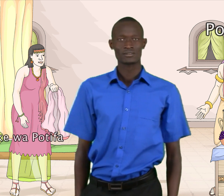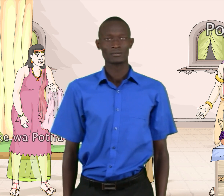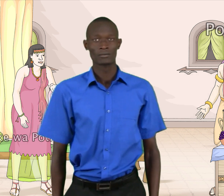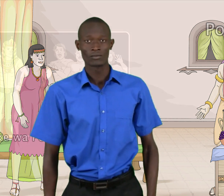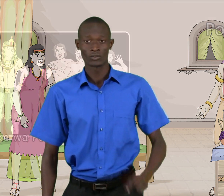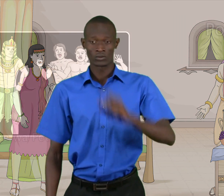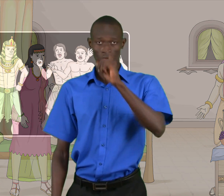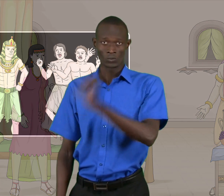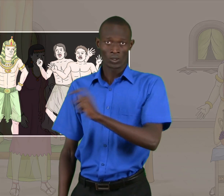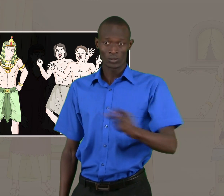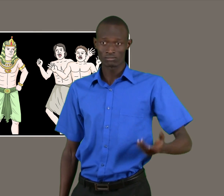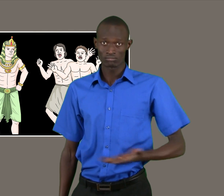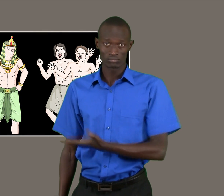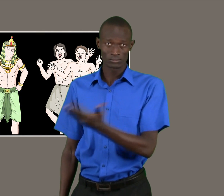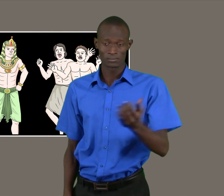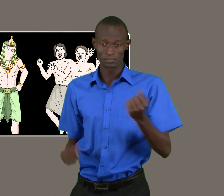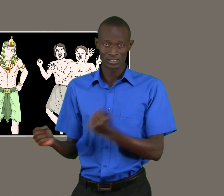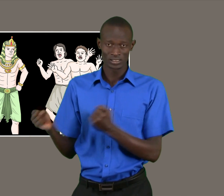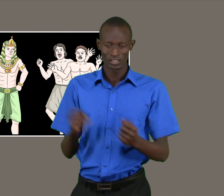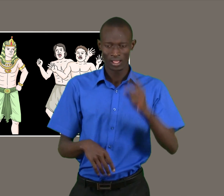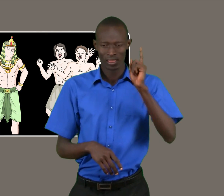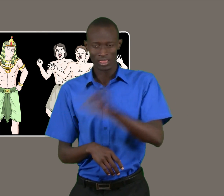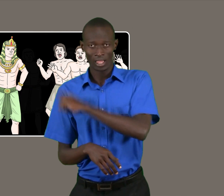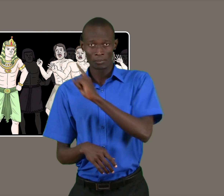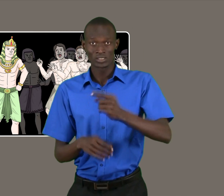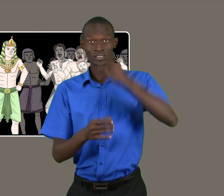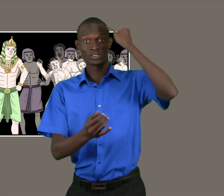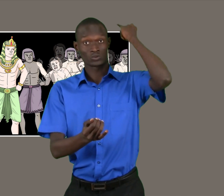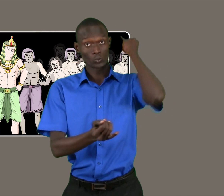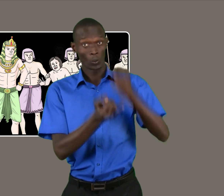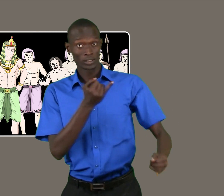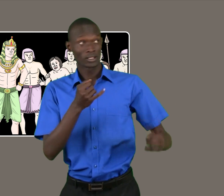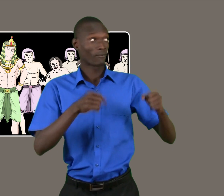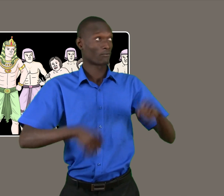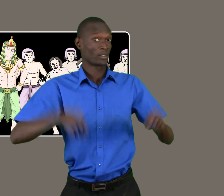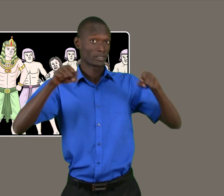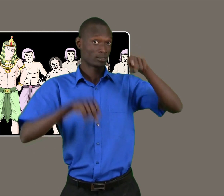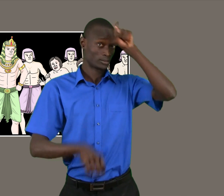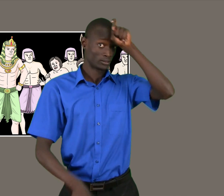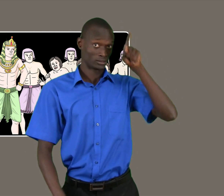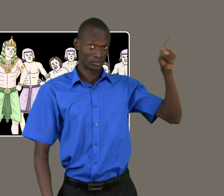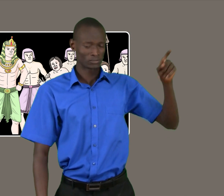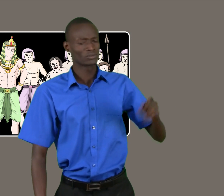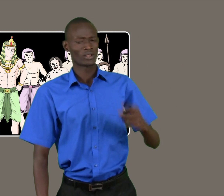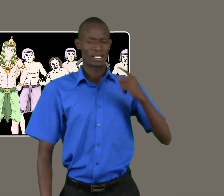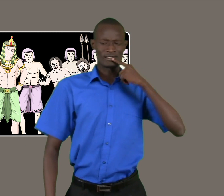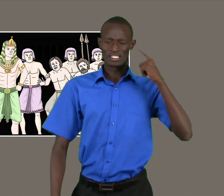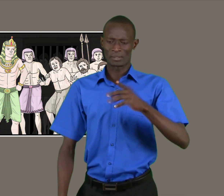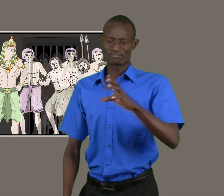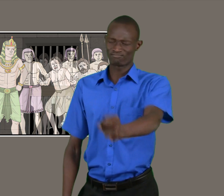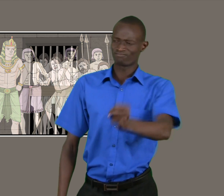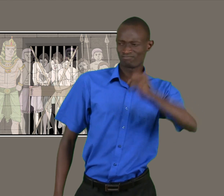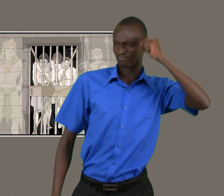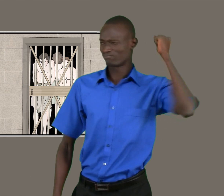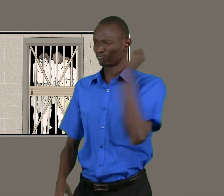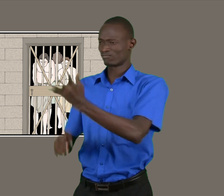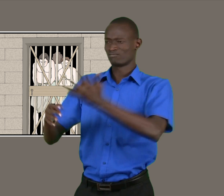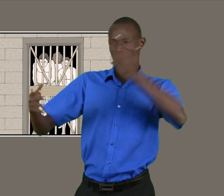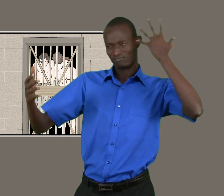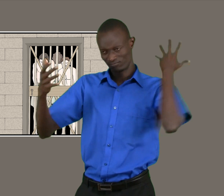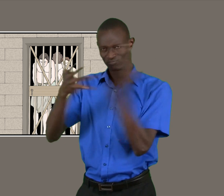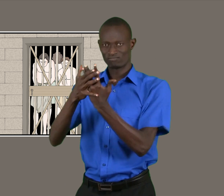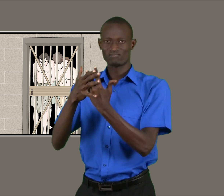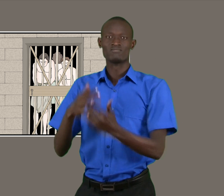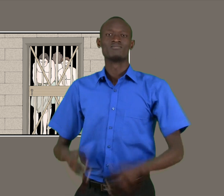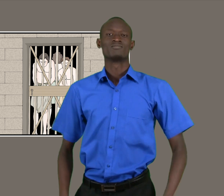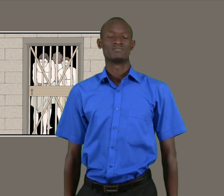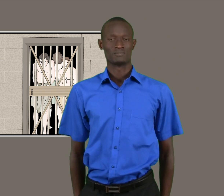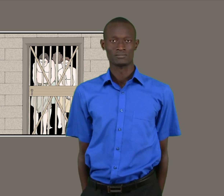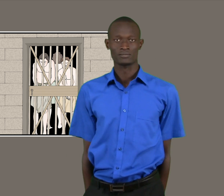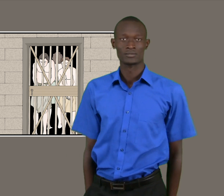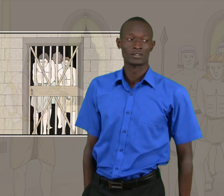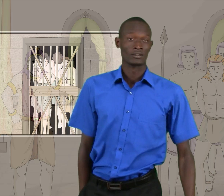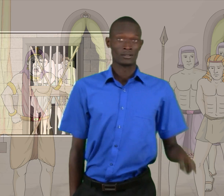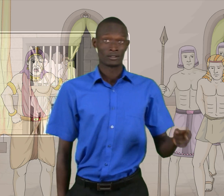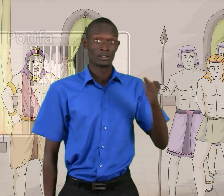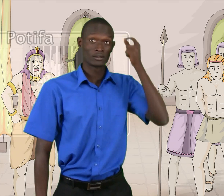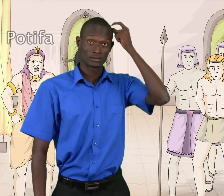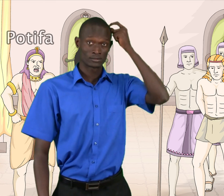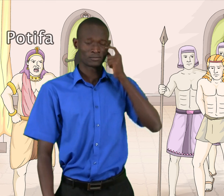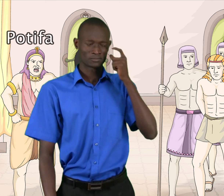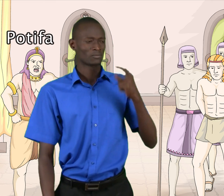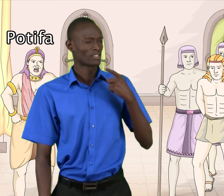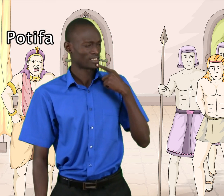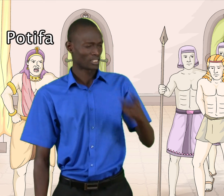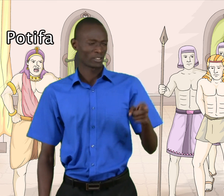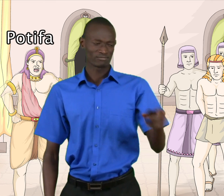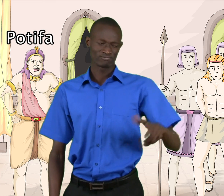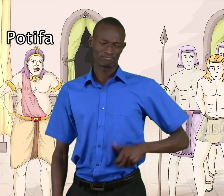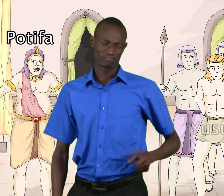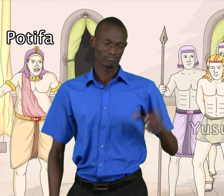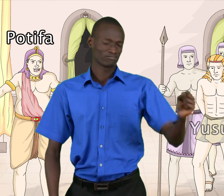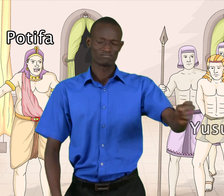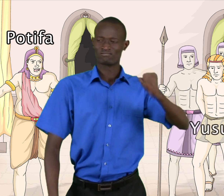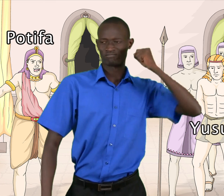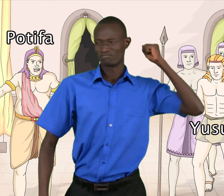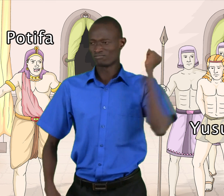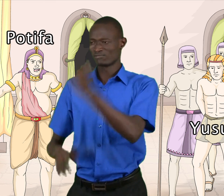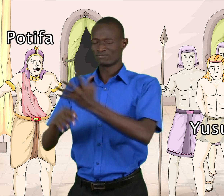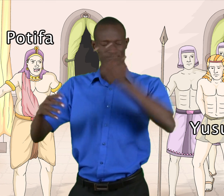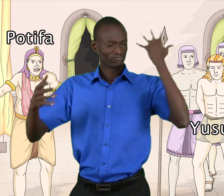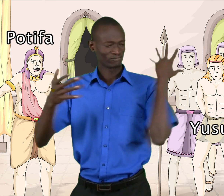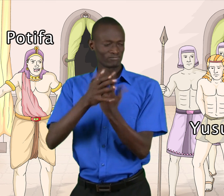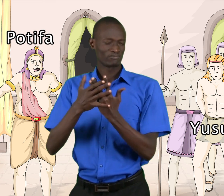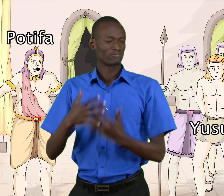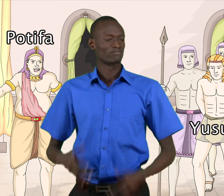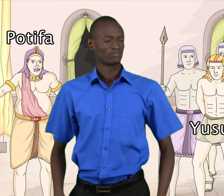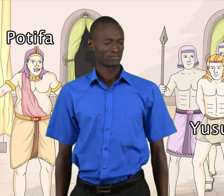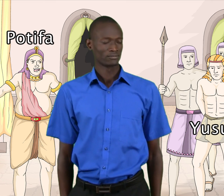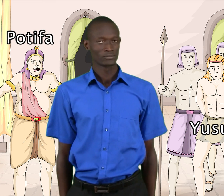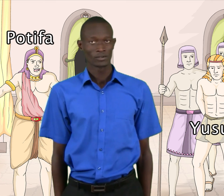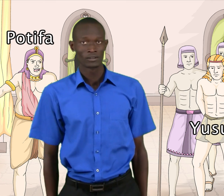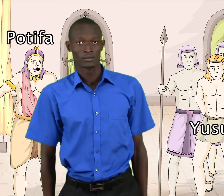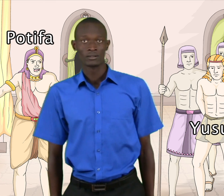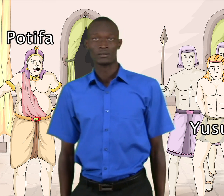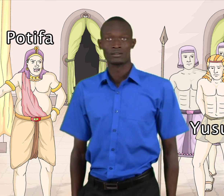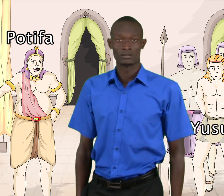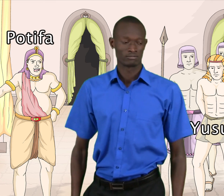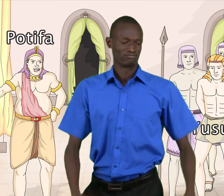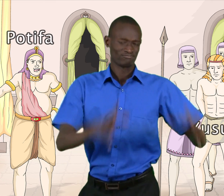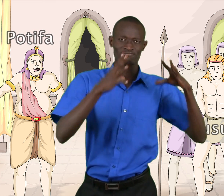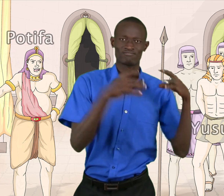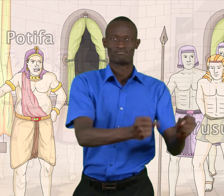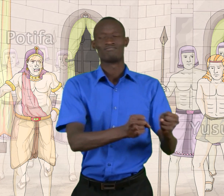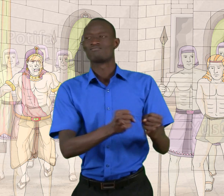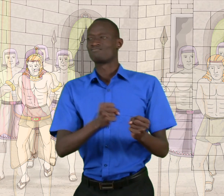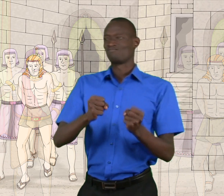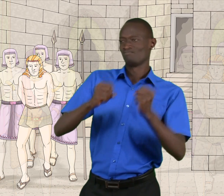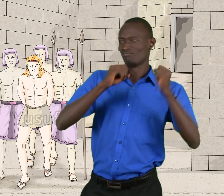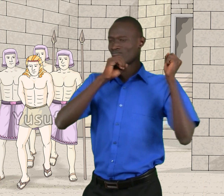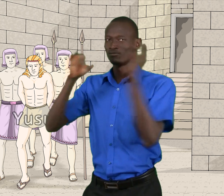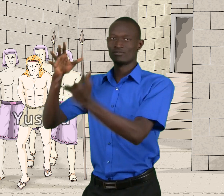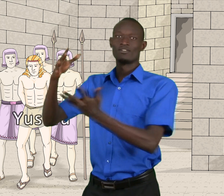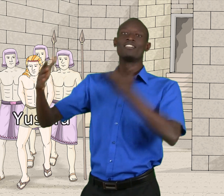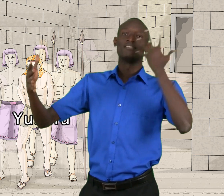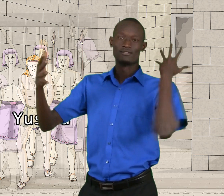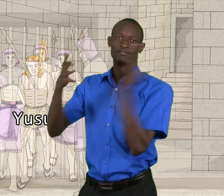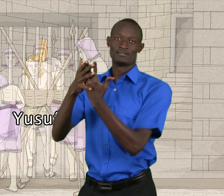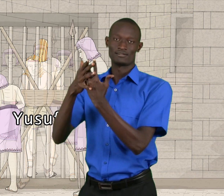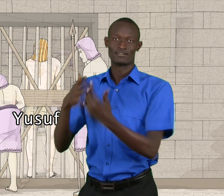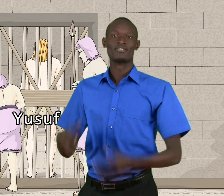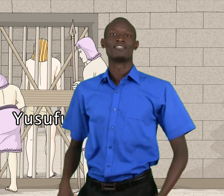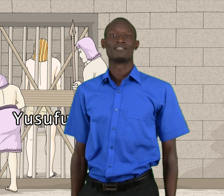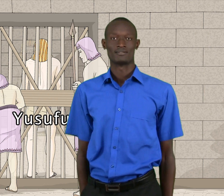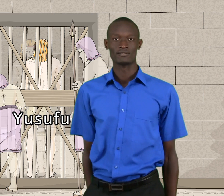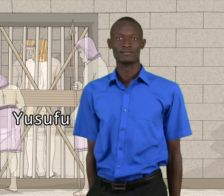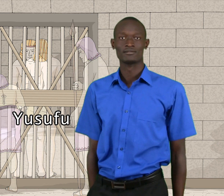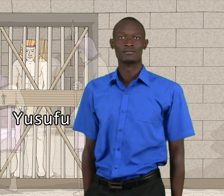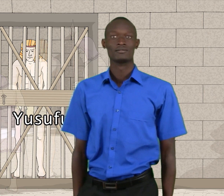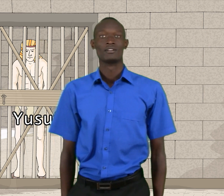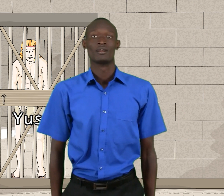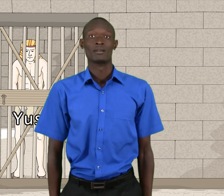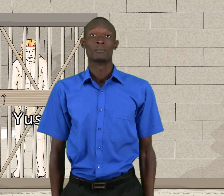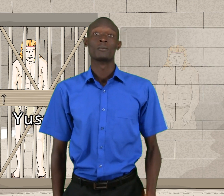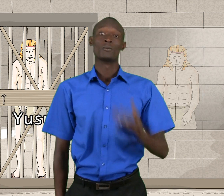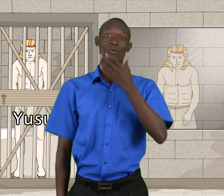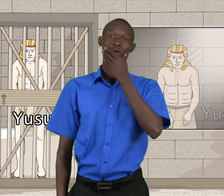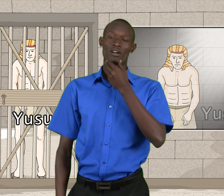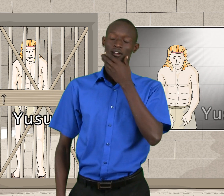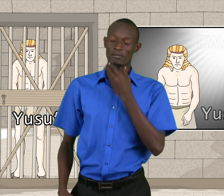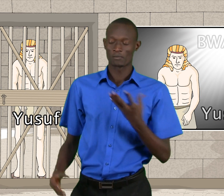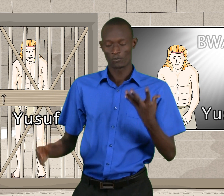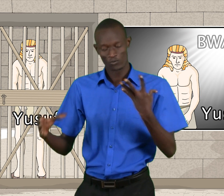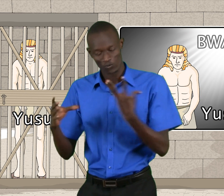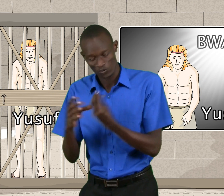So Joseph’s master took him and had him thrown into the prison where the king’s prisoners were confined.